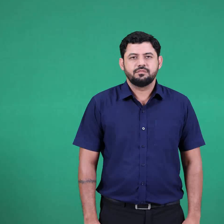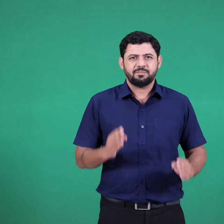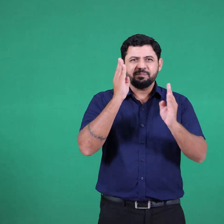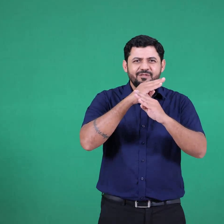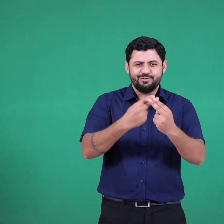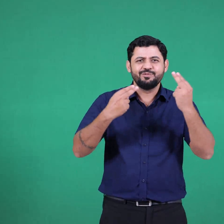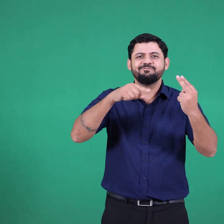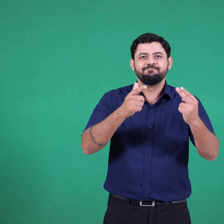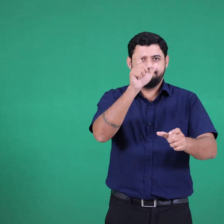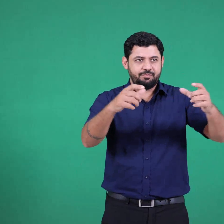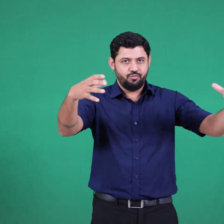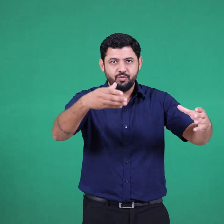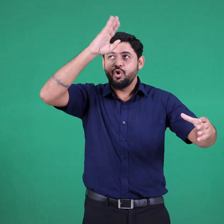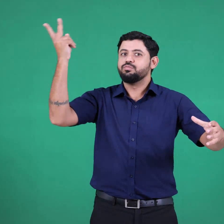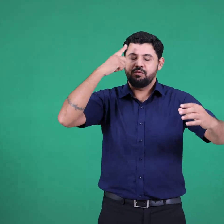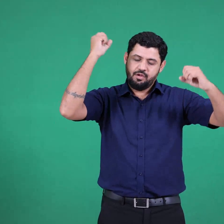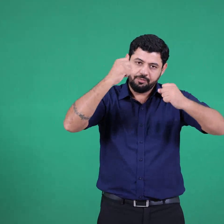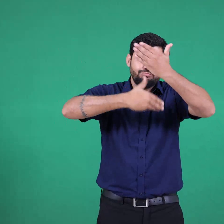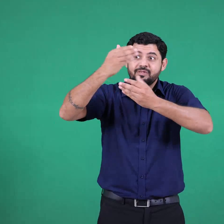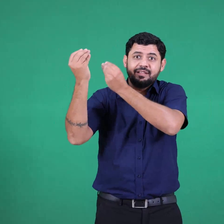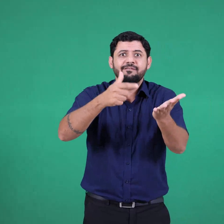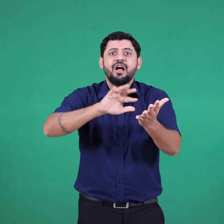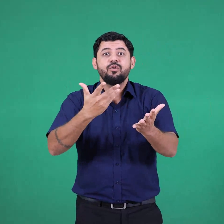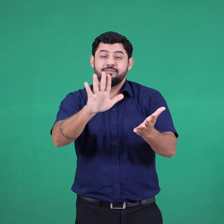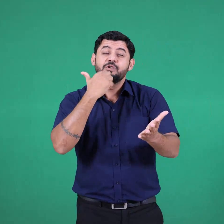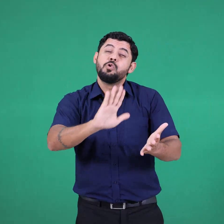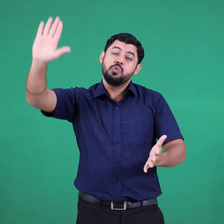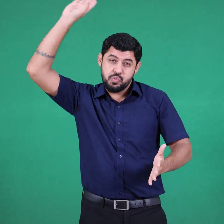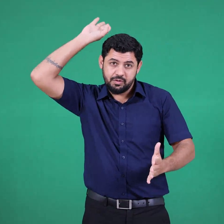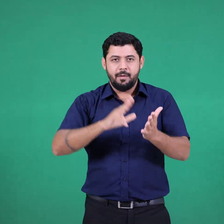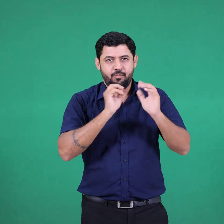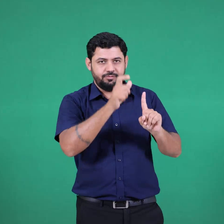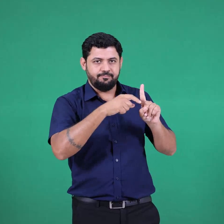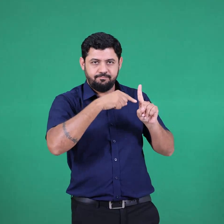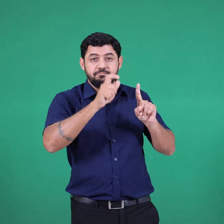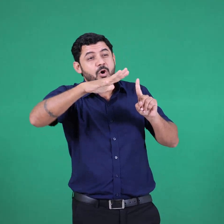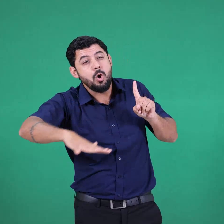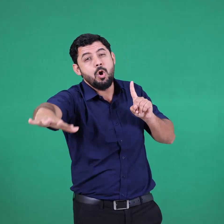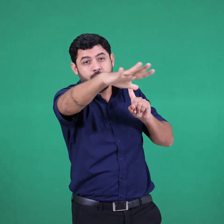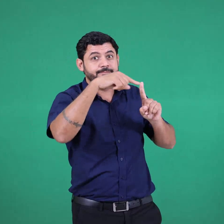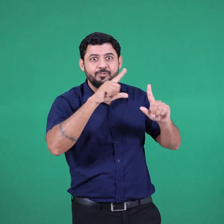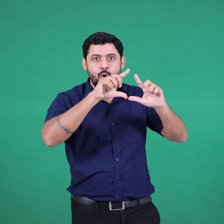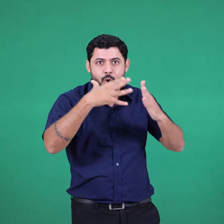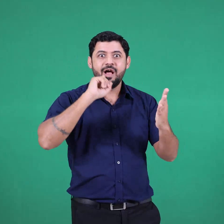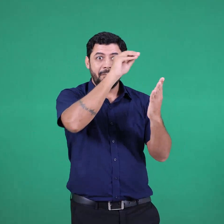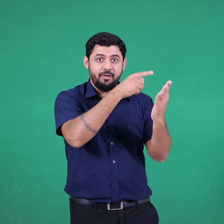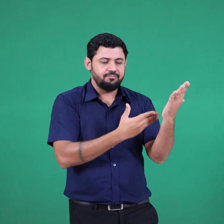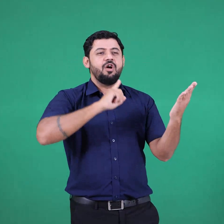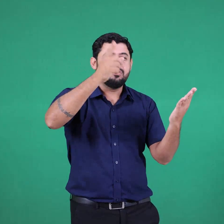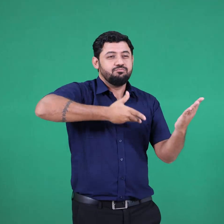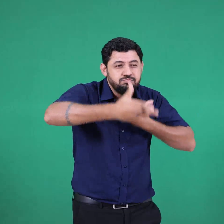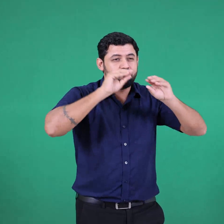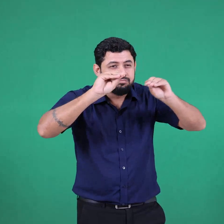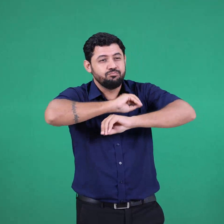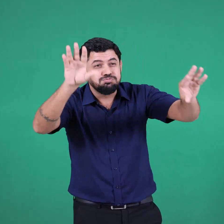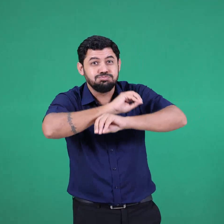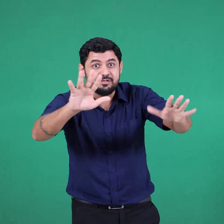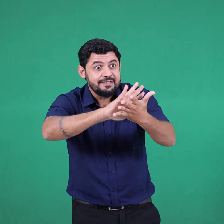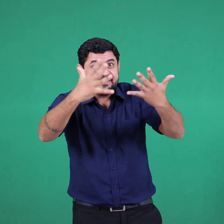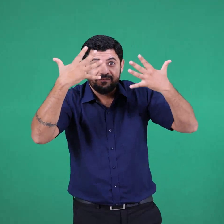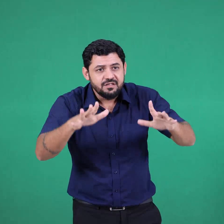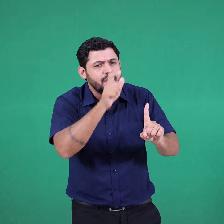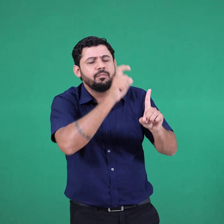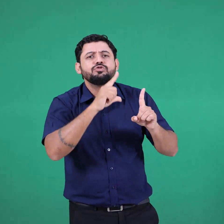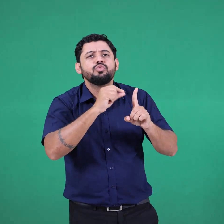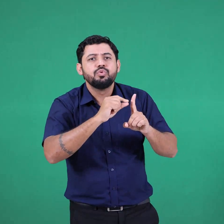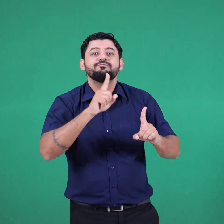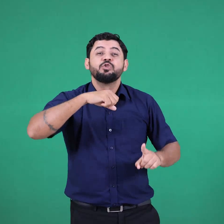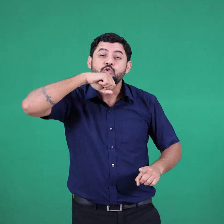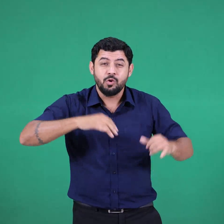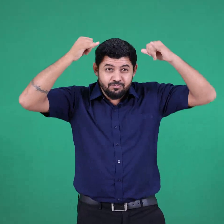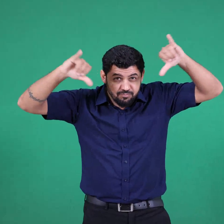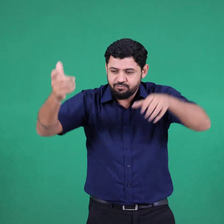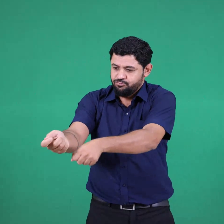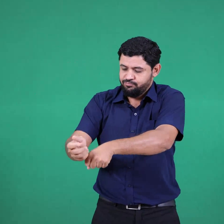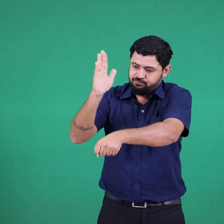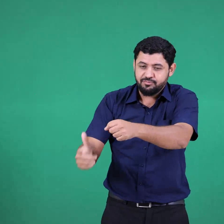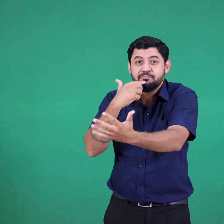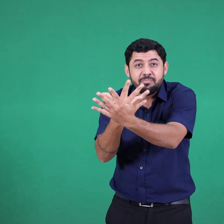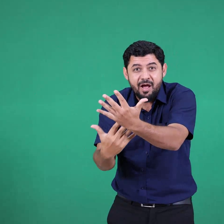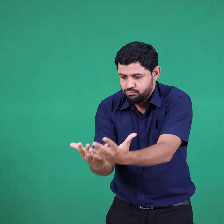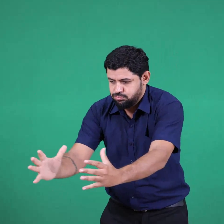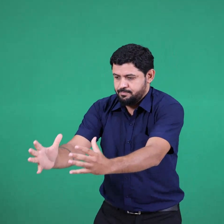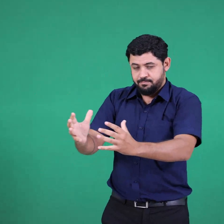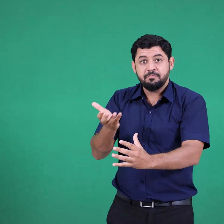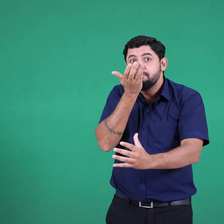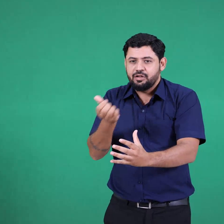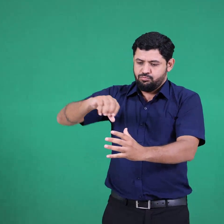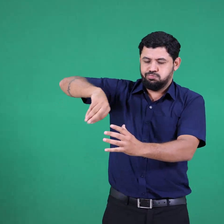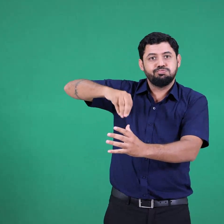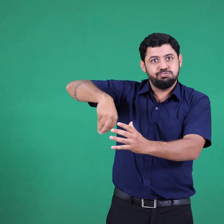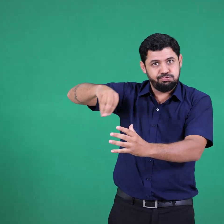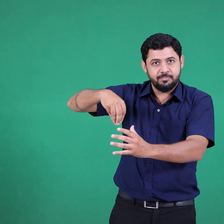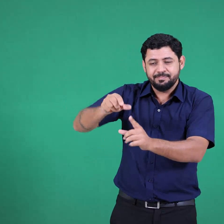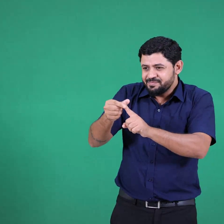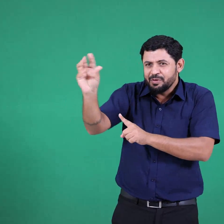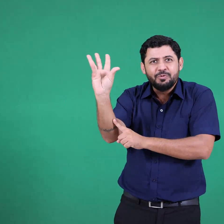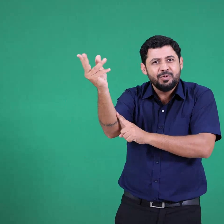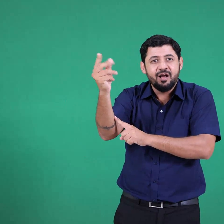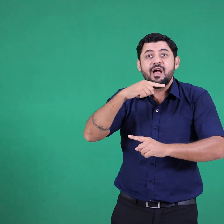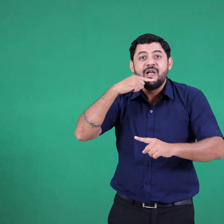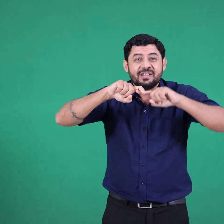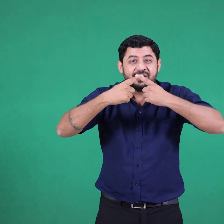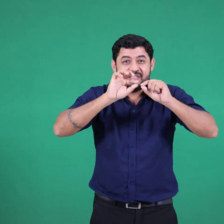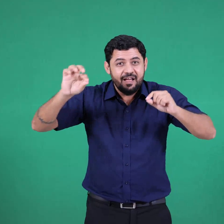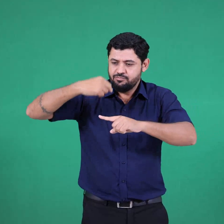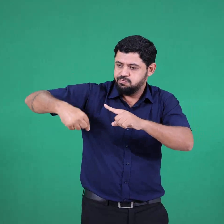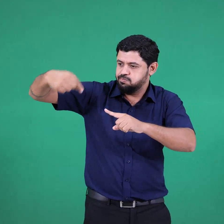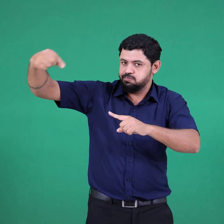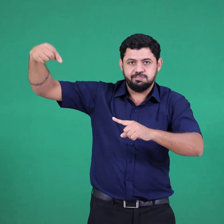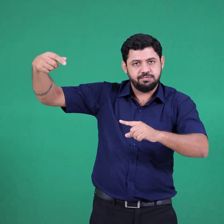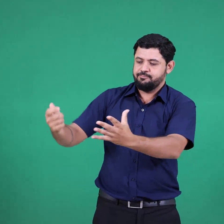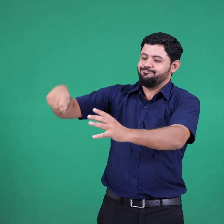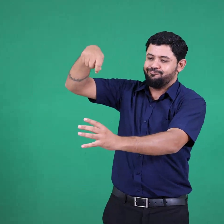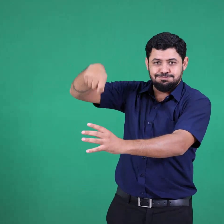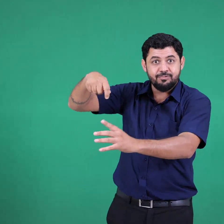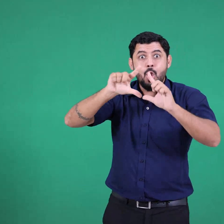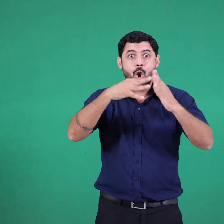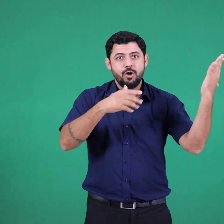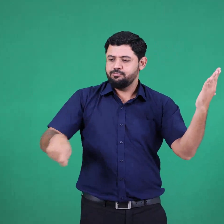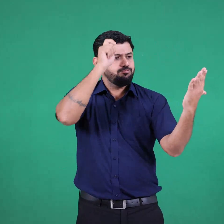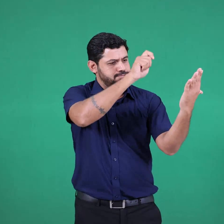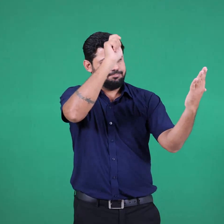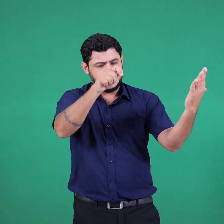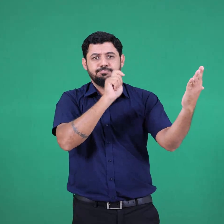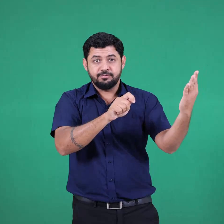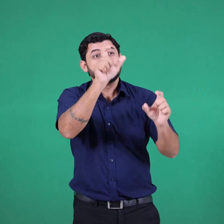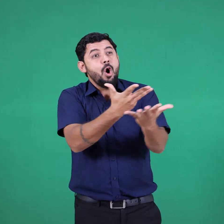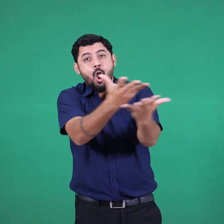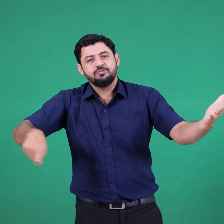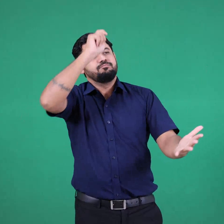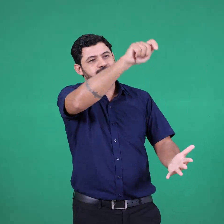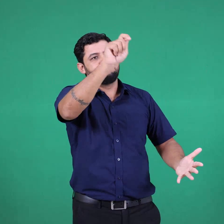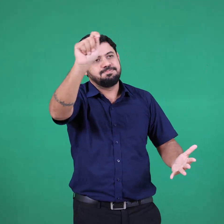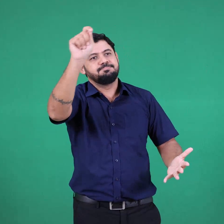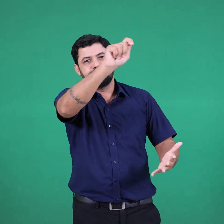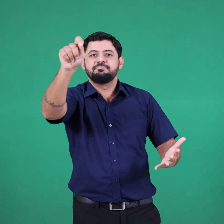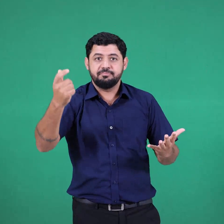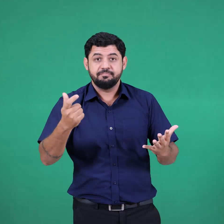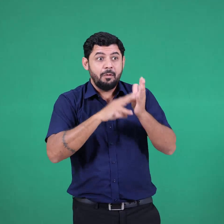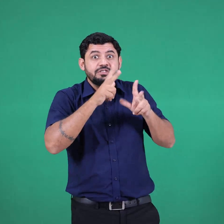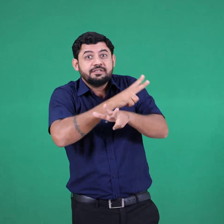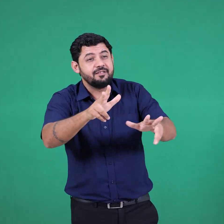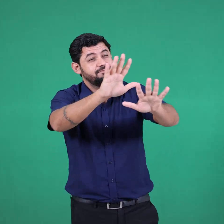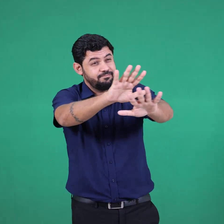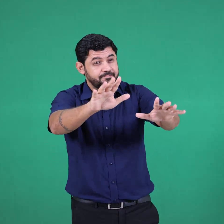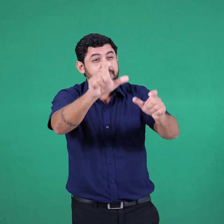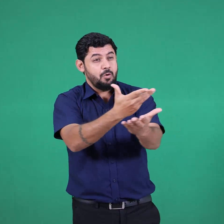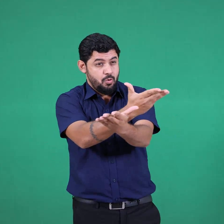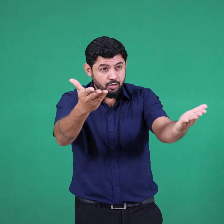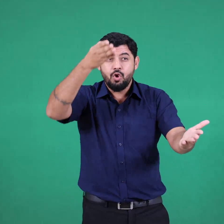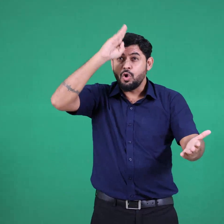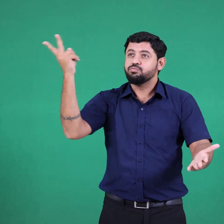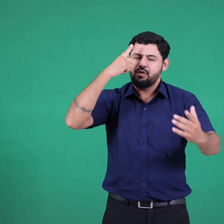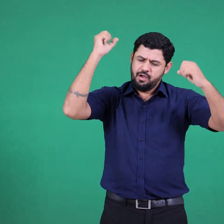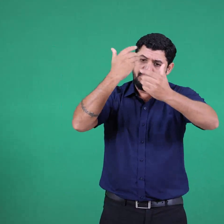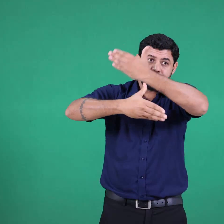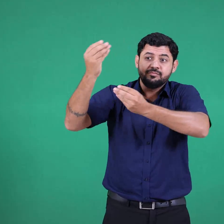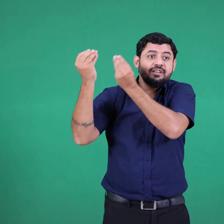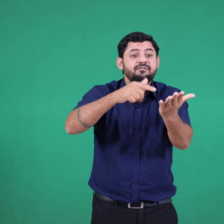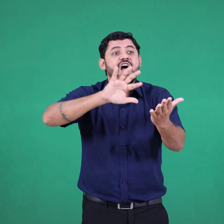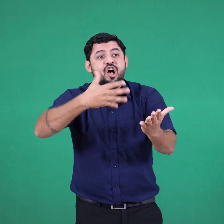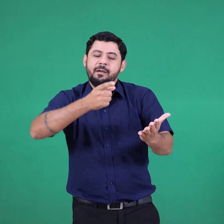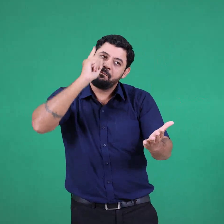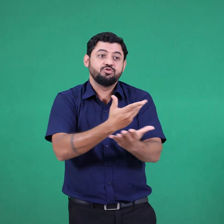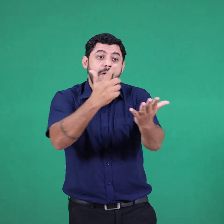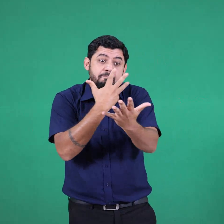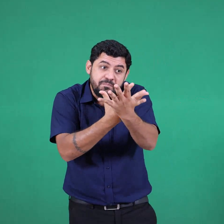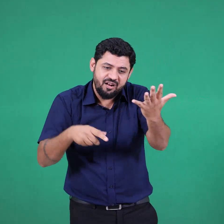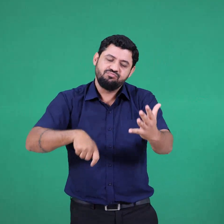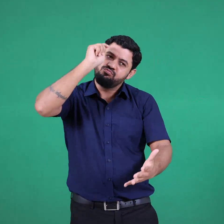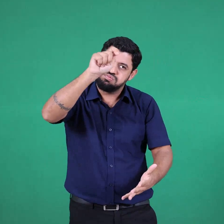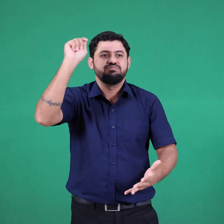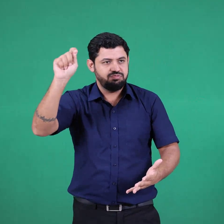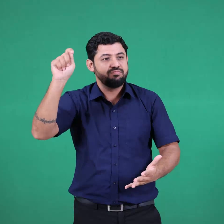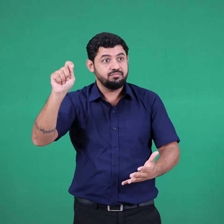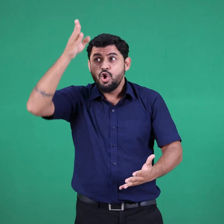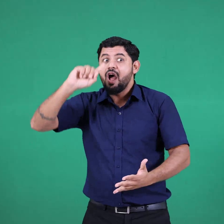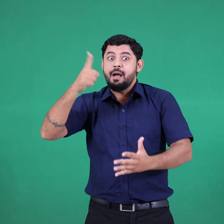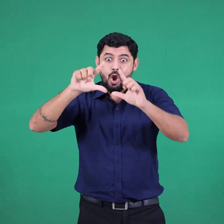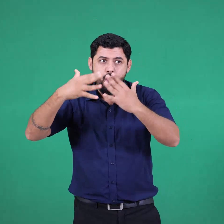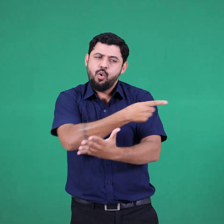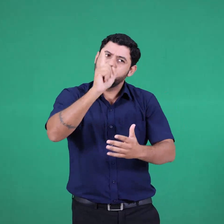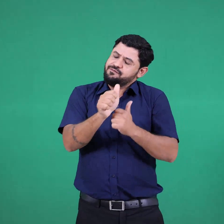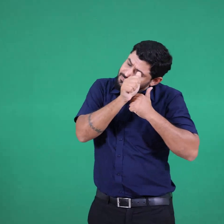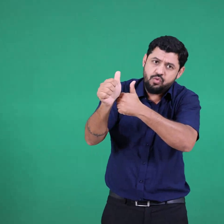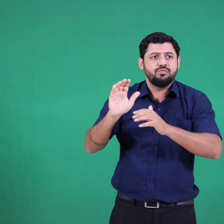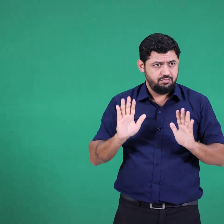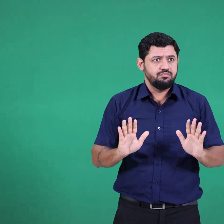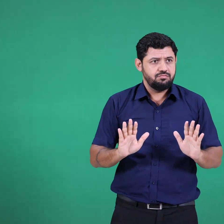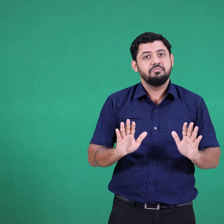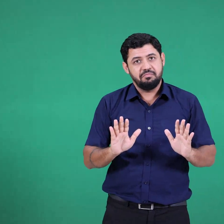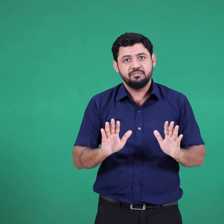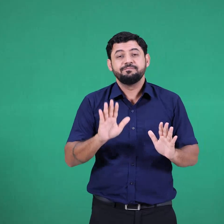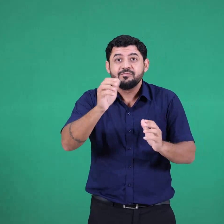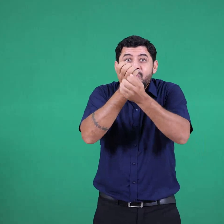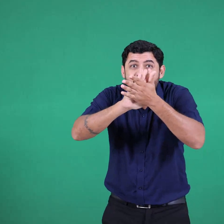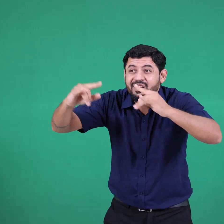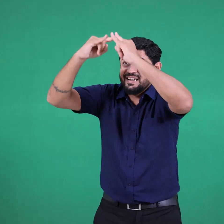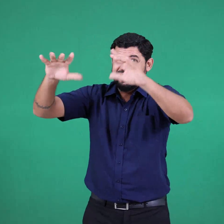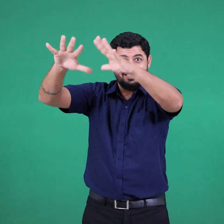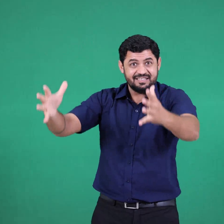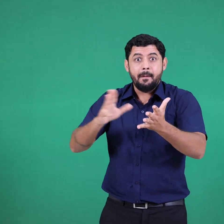For when Moses had proclaimed every commandment of the law to all the people, he took the blood of calves and goats, along with water, scarlet wool, and hyssop, and sprinkled the scroll and all the people, saying, "This is the blood of the covenant, which God has commanded you to keep."